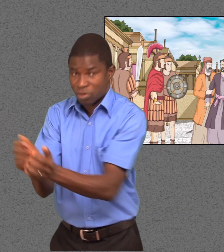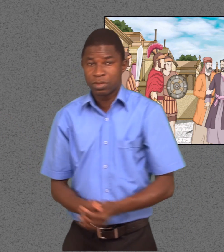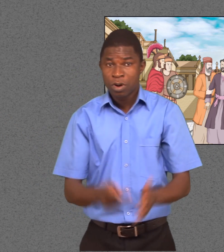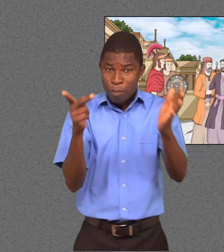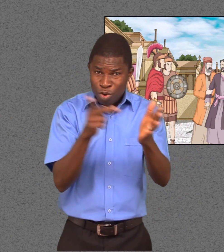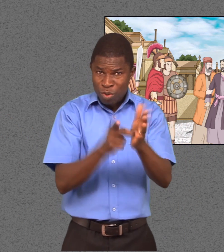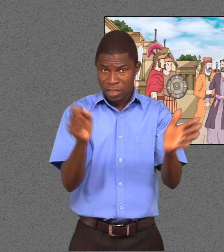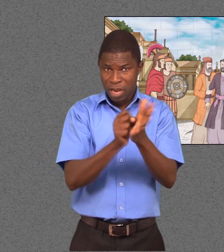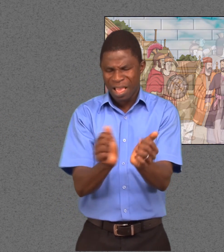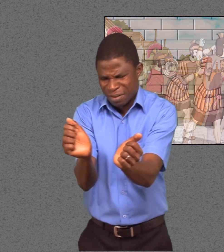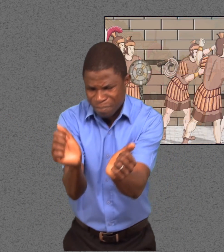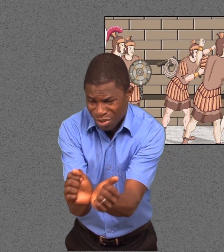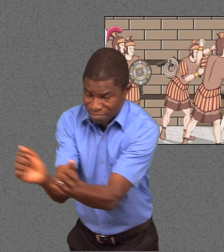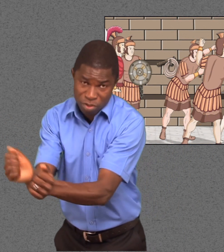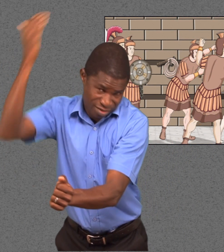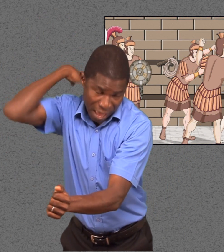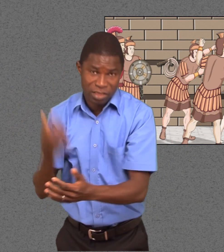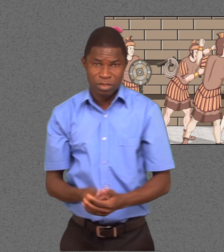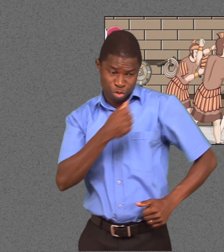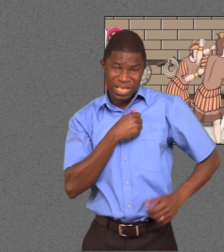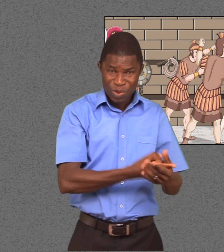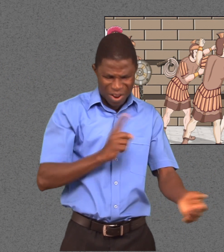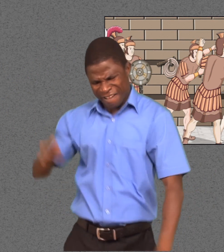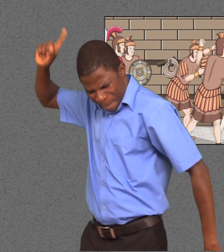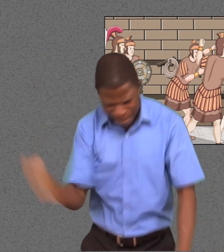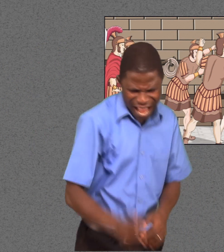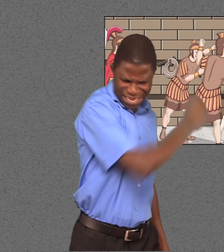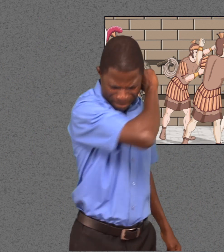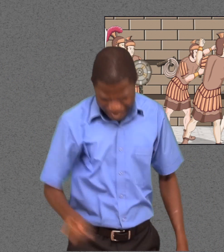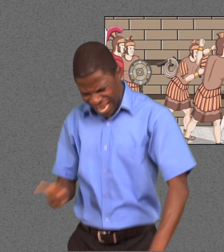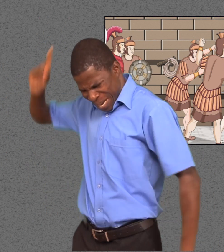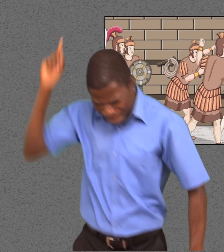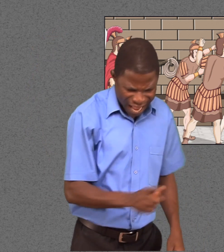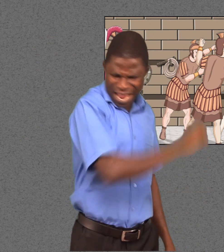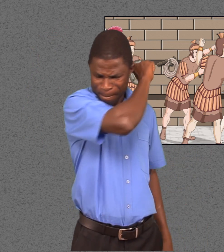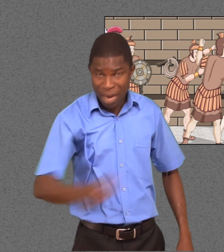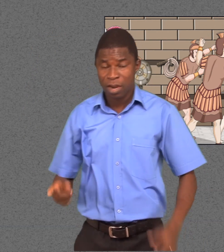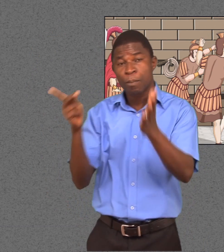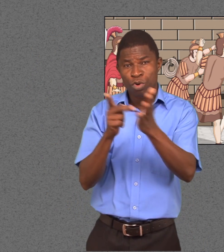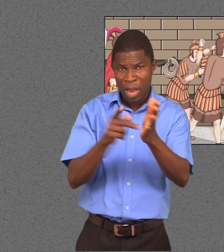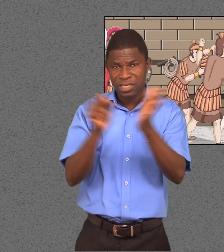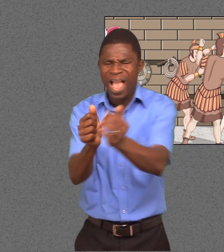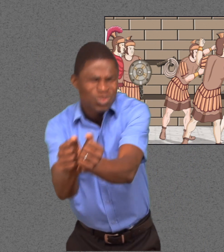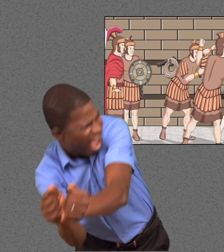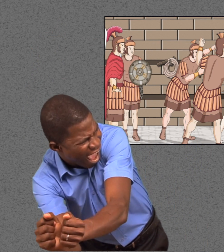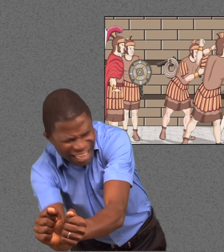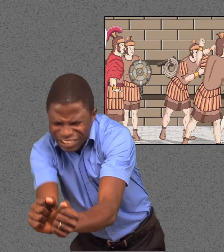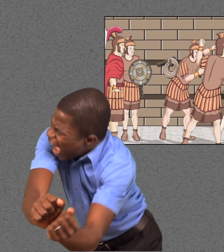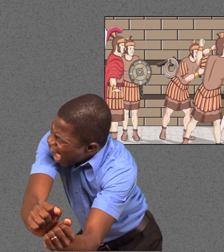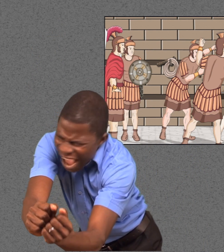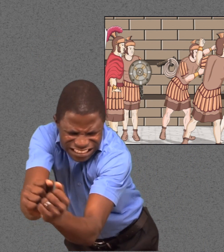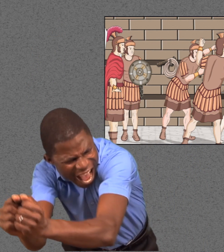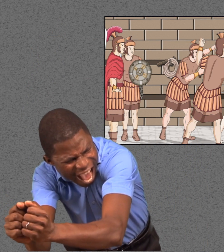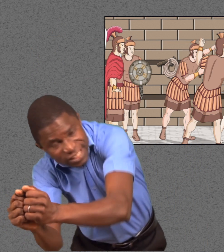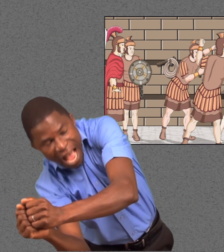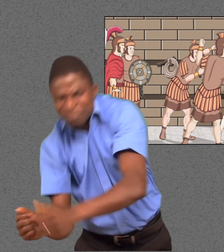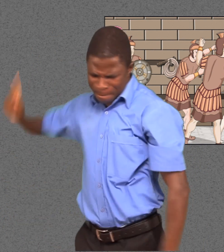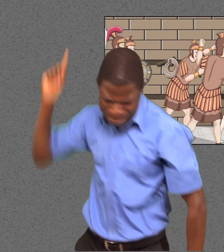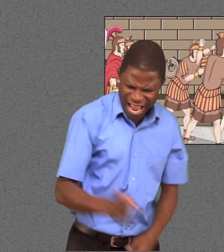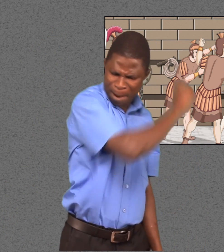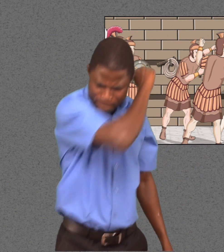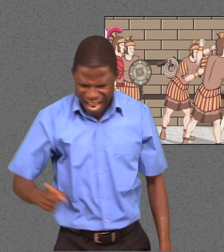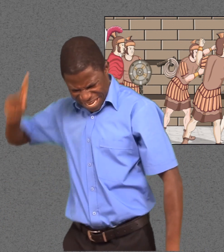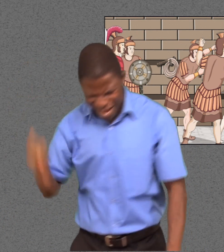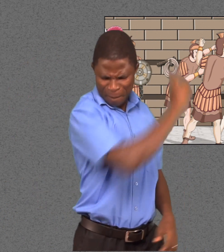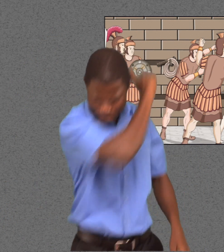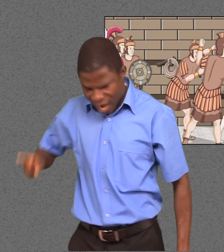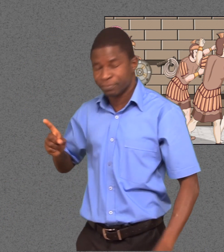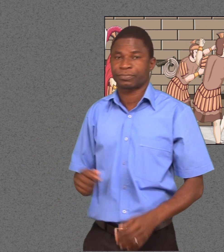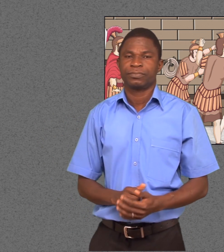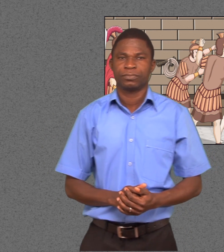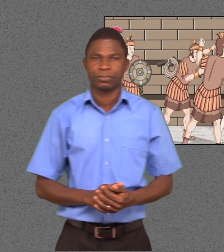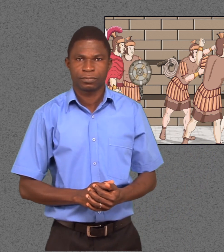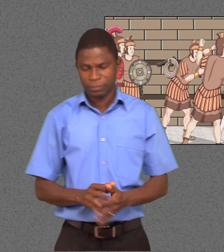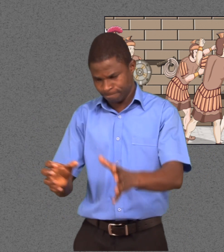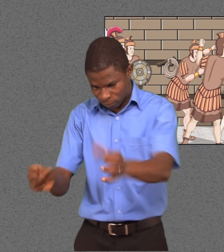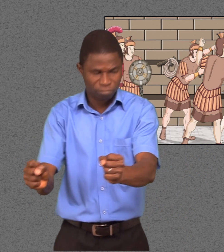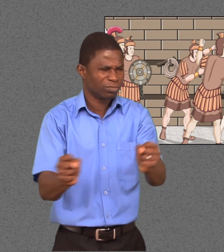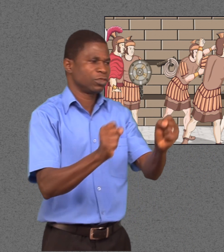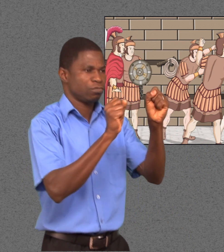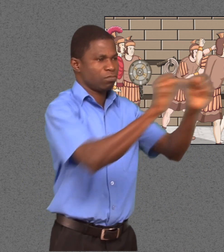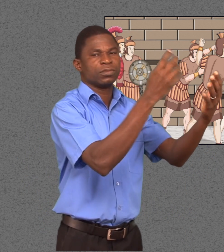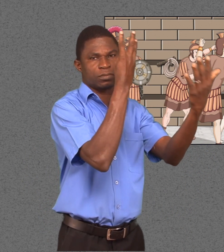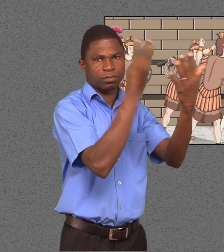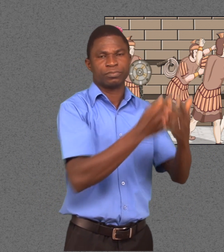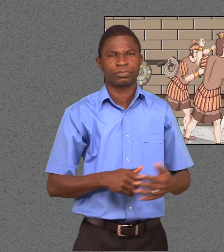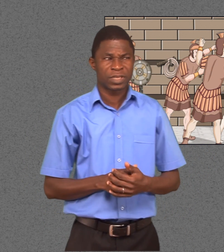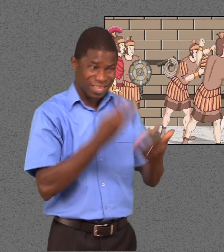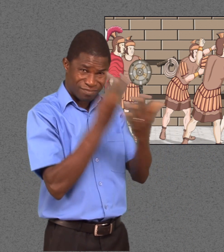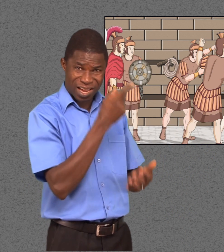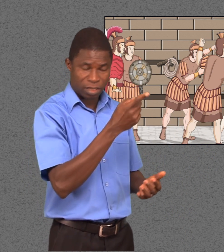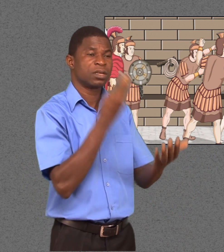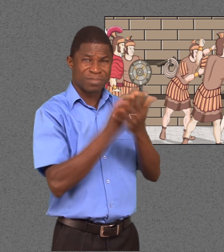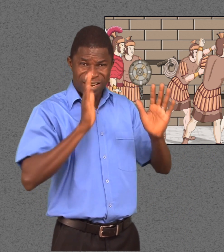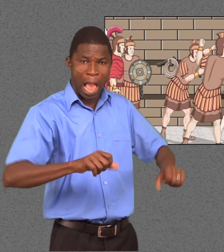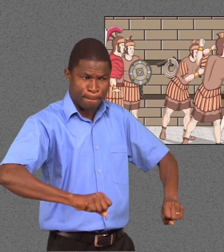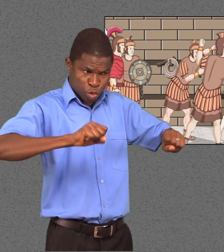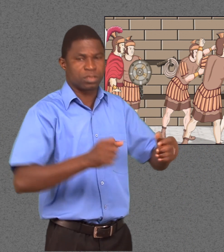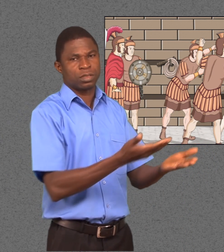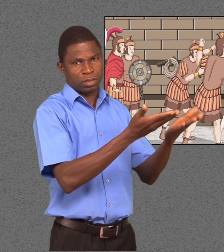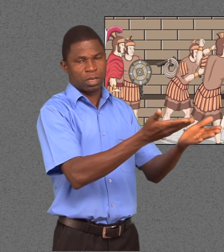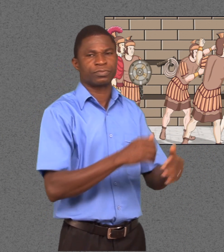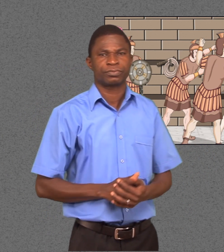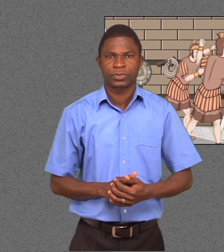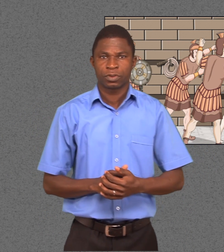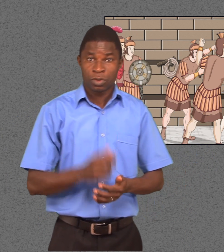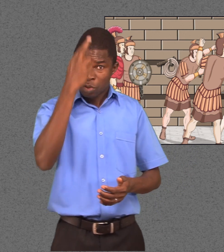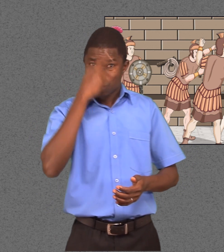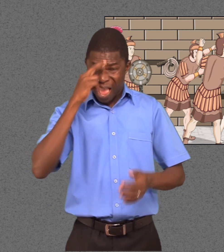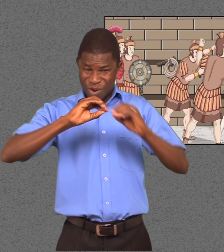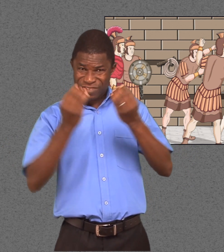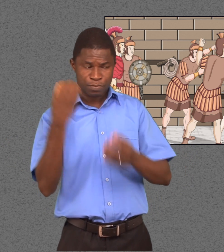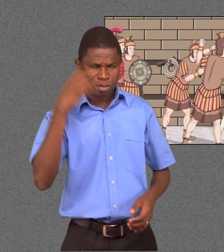The crowd joined in the attack against Paul and Silas, and the magistrates ordered that they be stripped and beaten with rods.